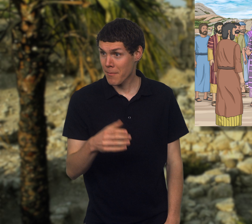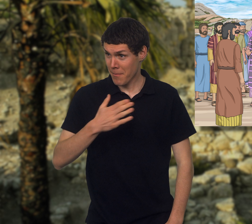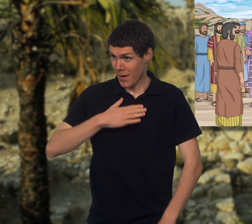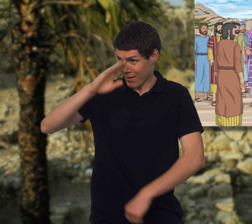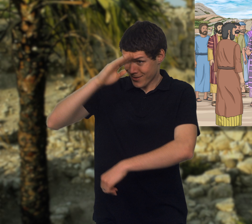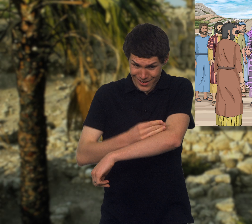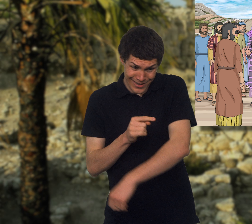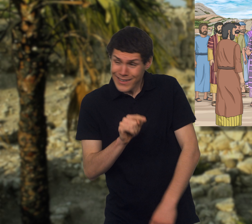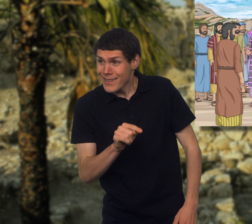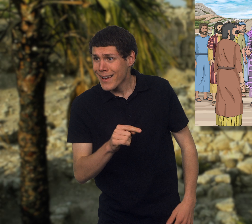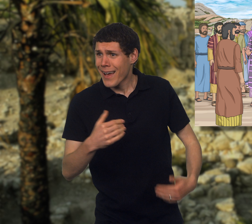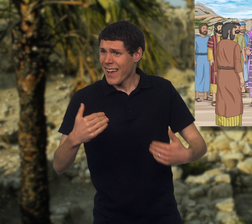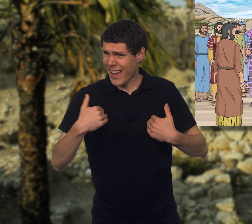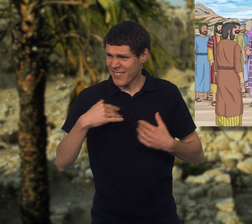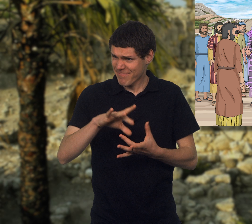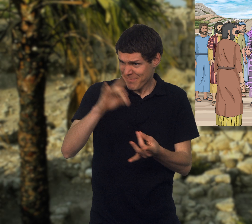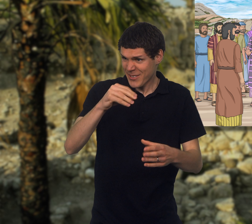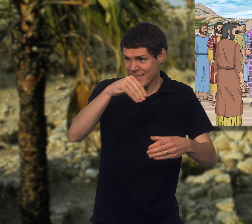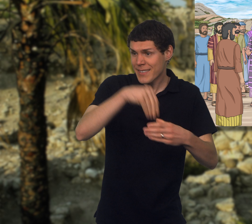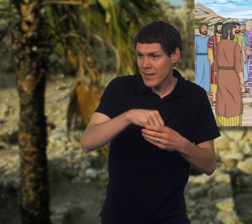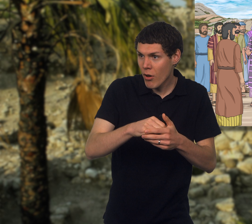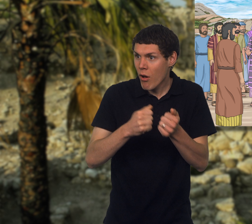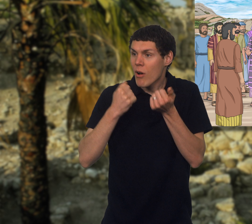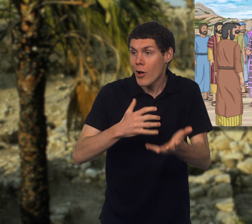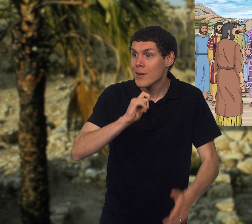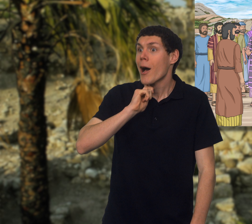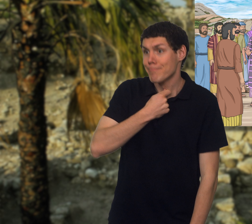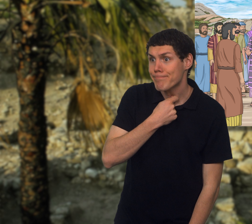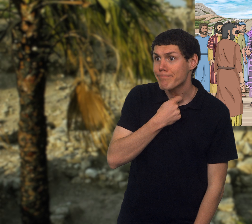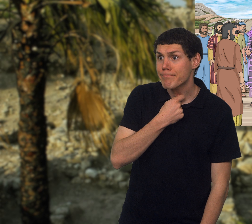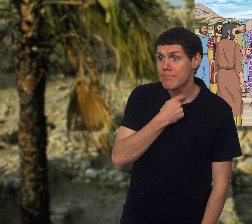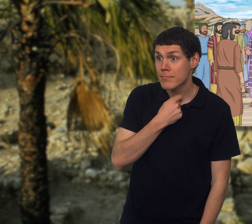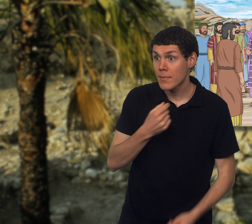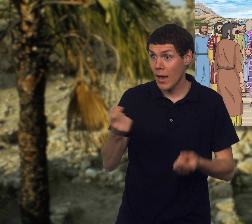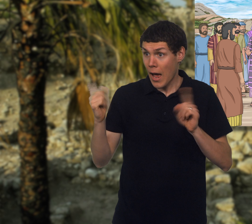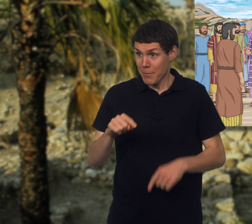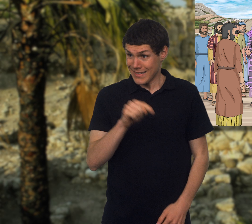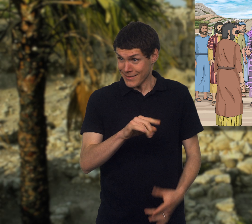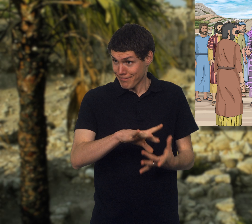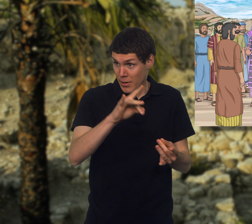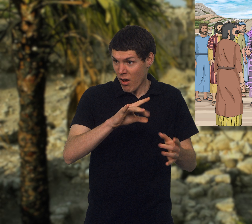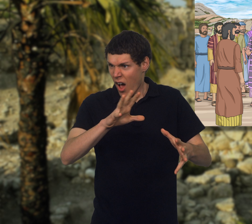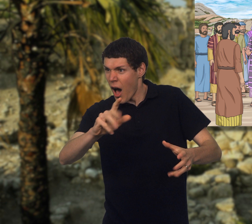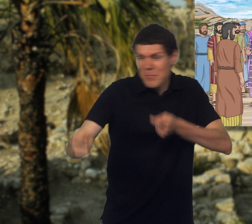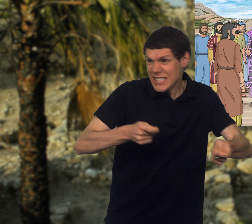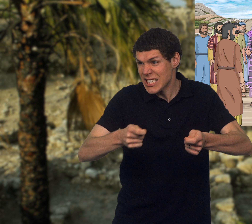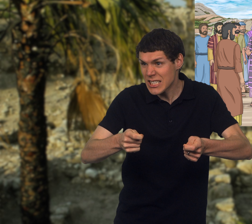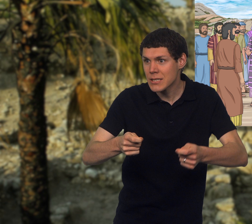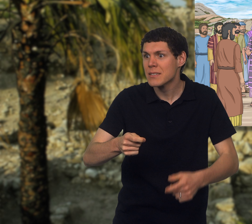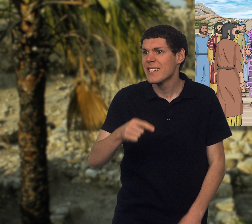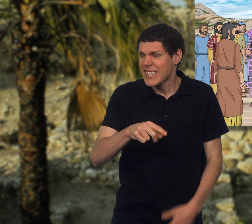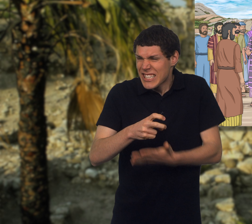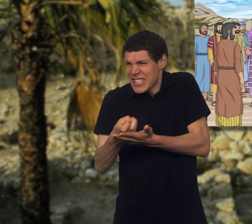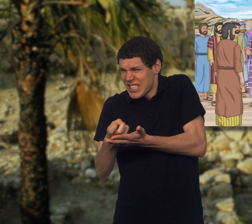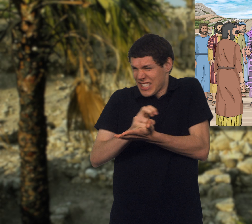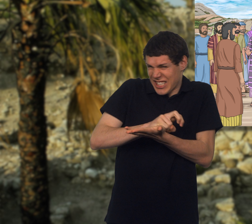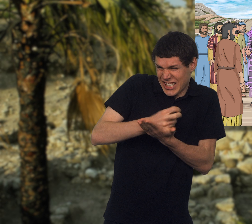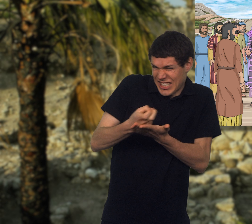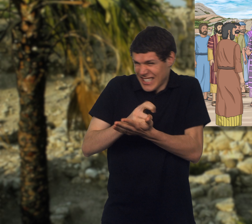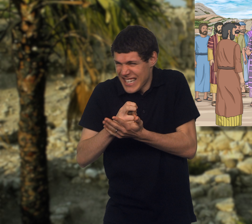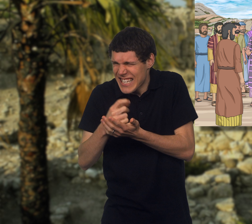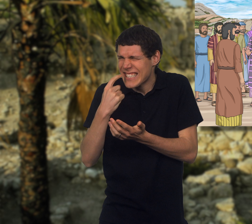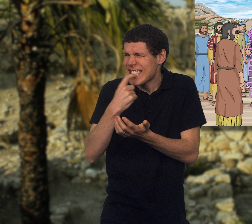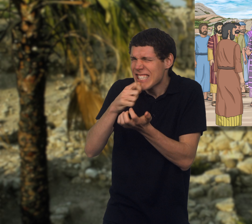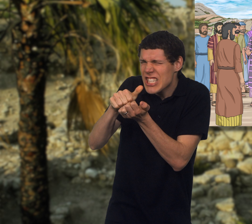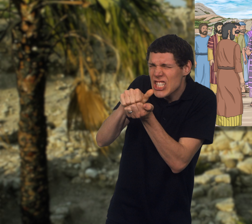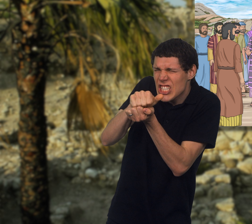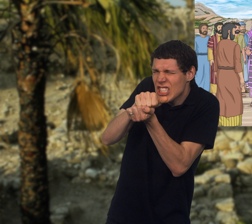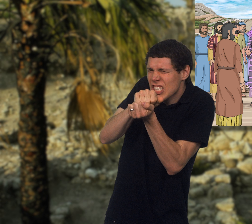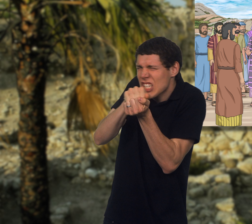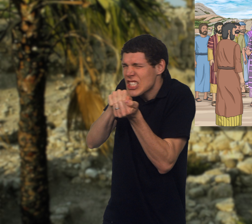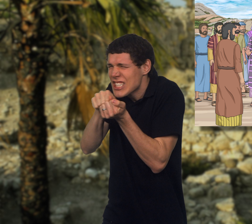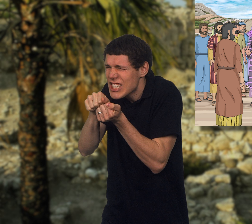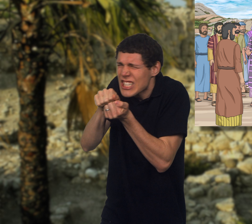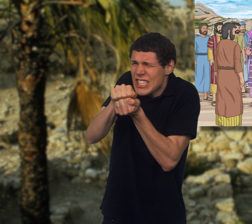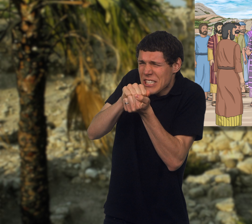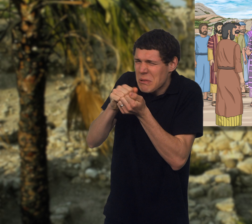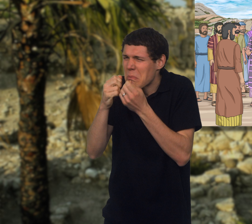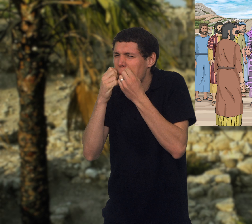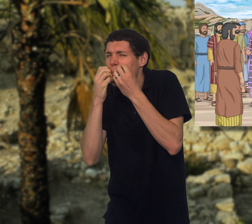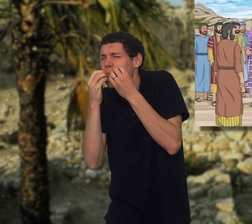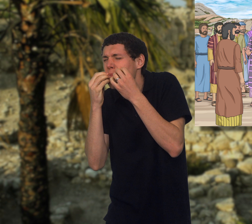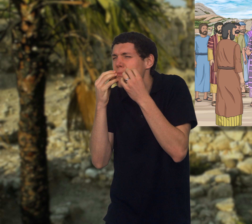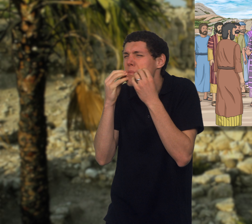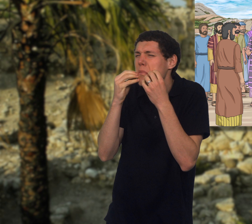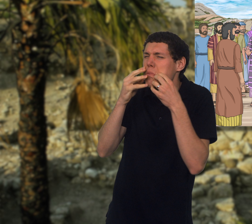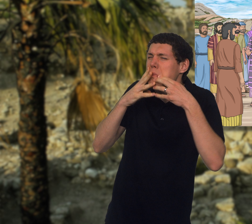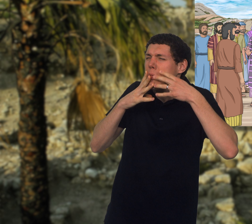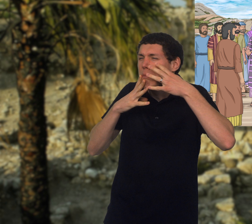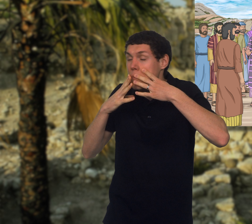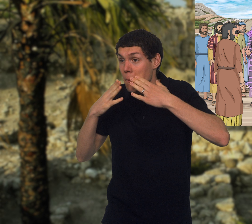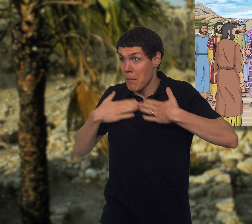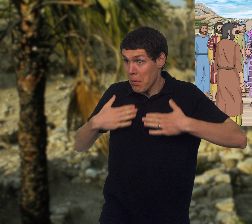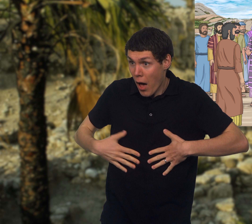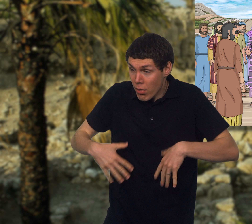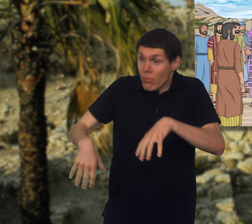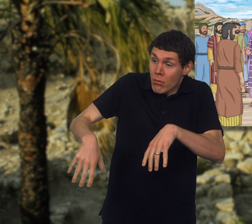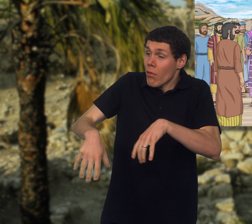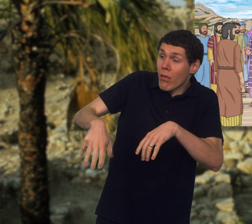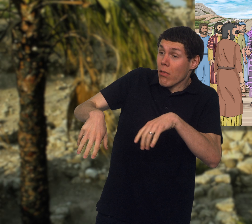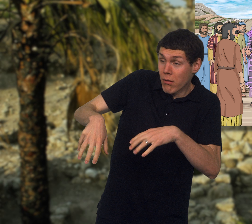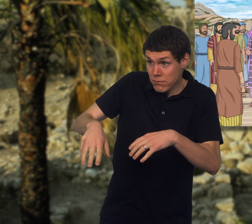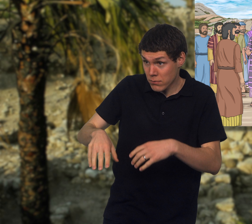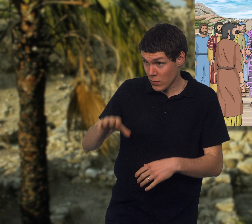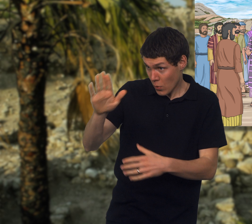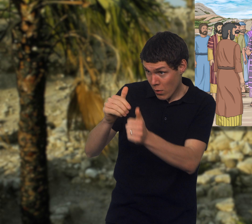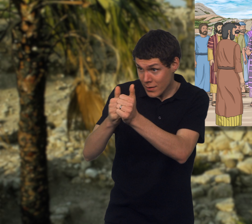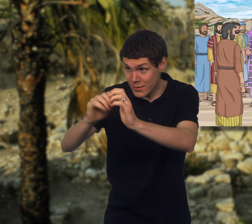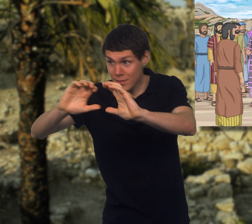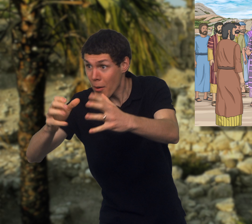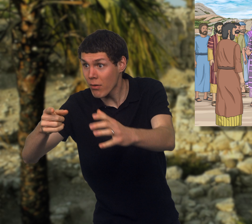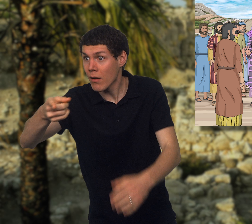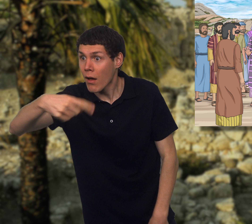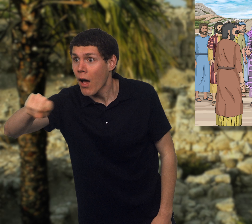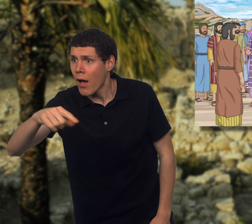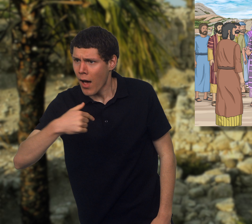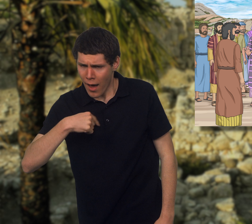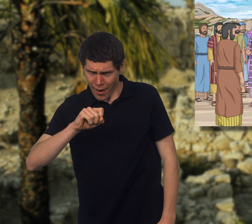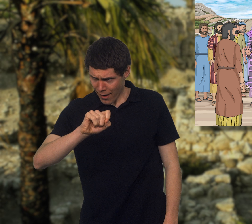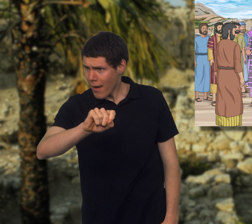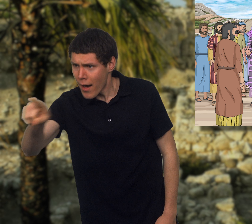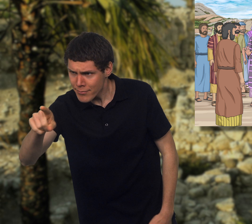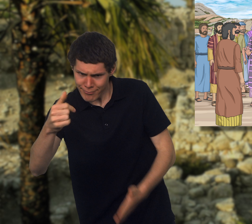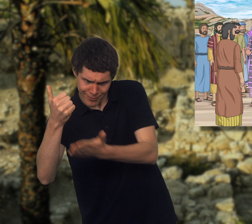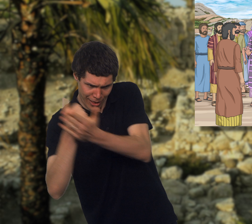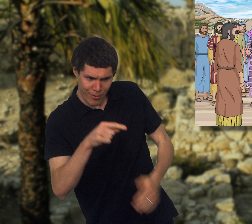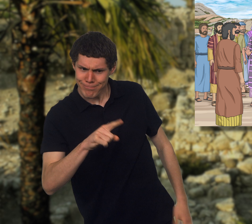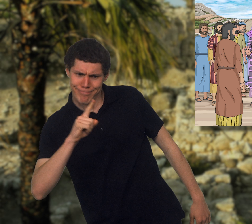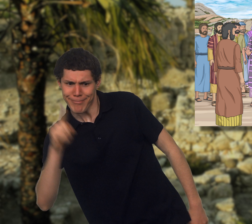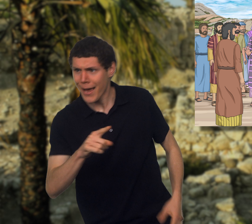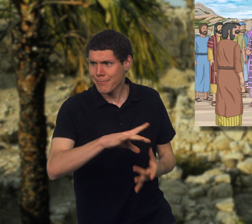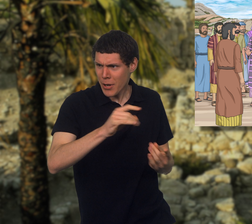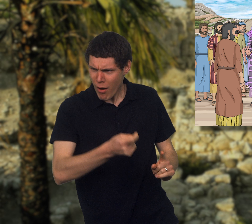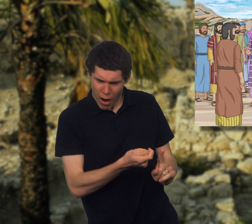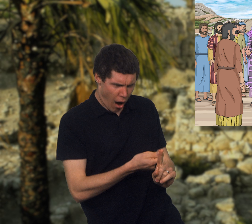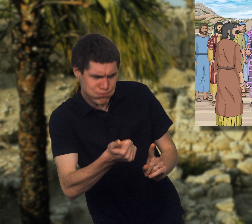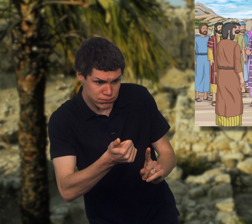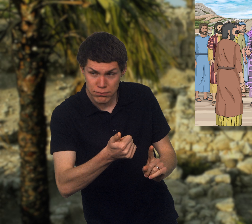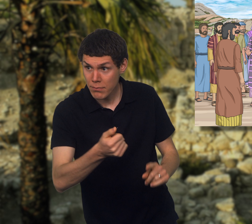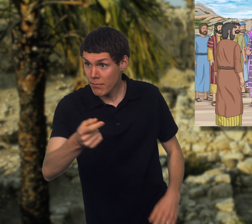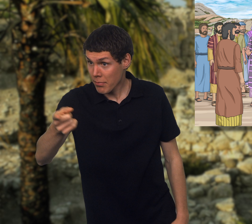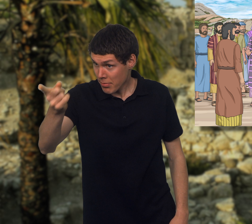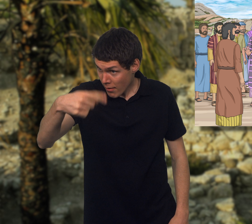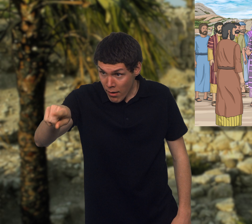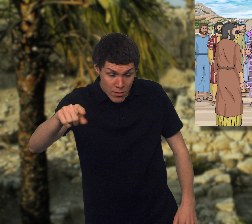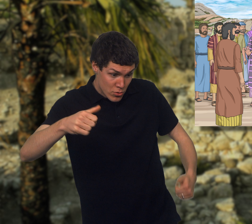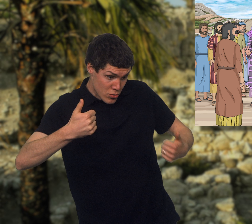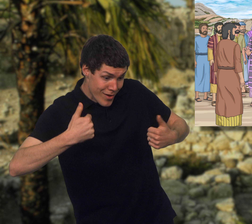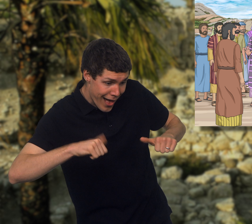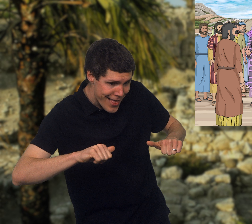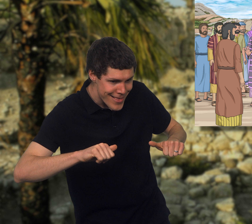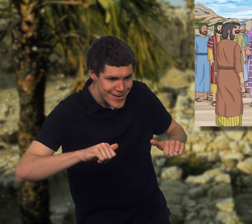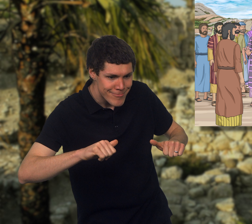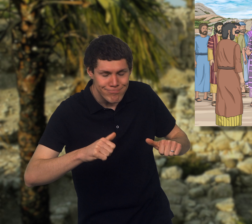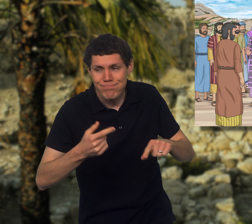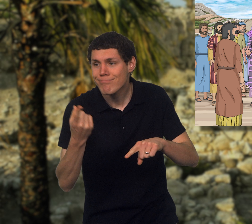Whenever it seizes him, it throws him to the ground. He foams at the mouth, gnashes his teeth, and becomes rigid.